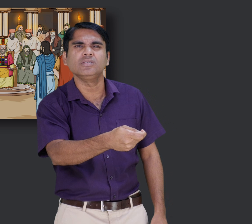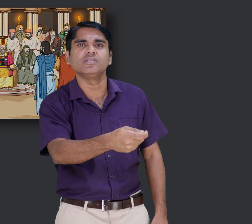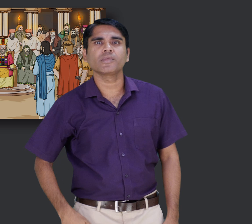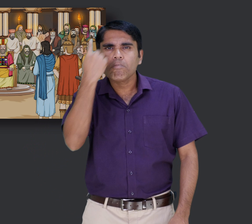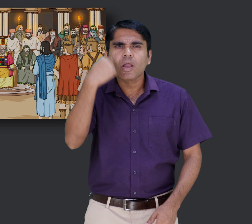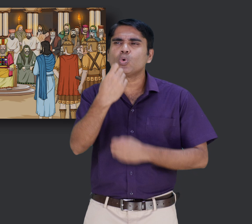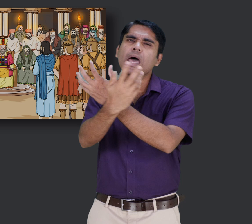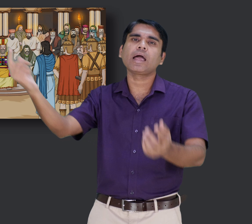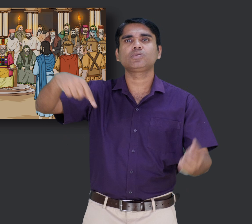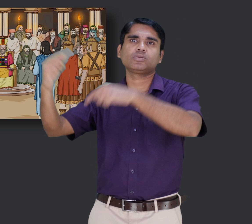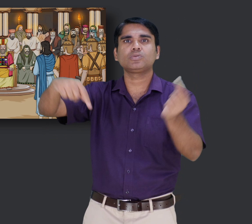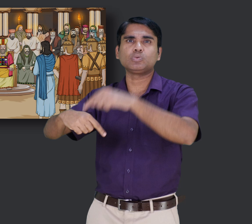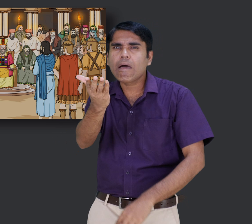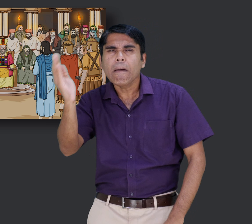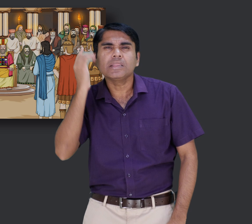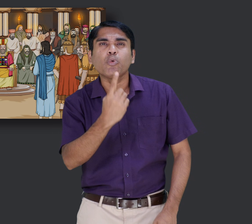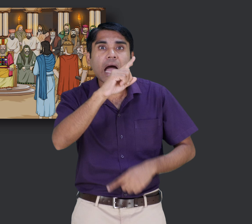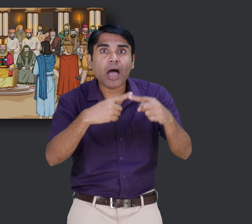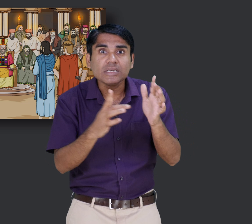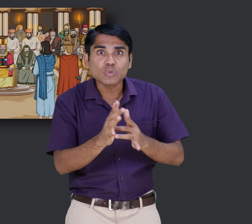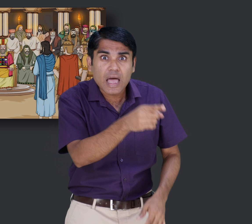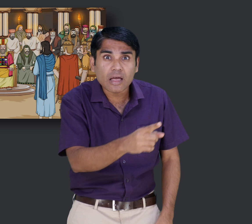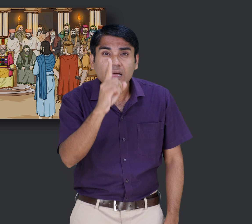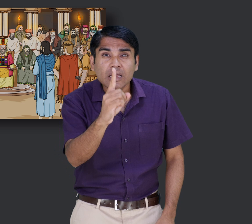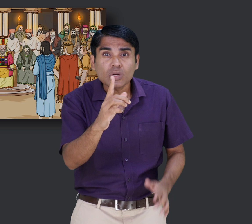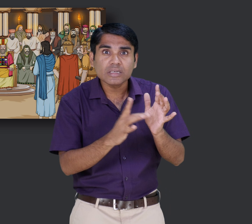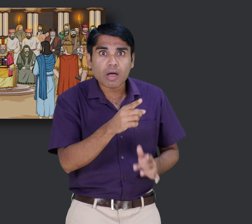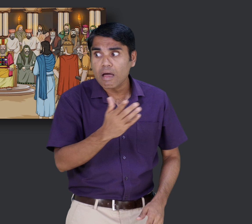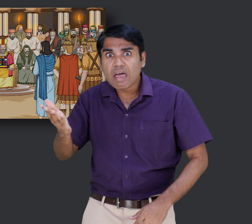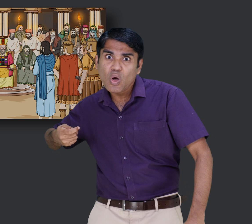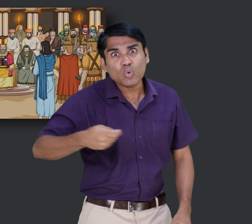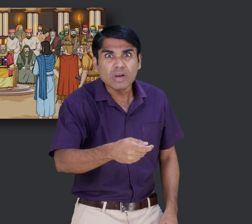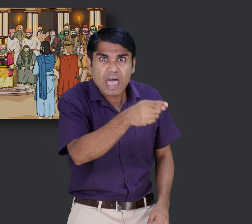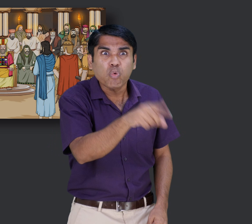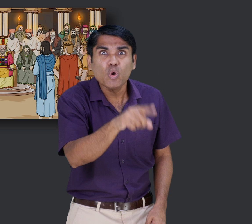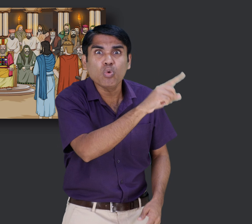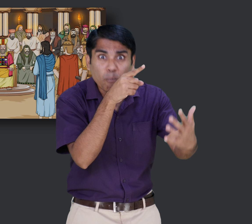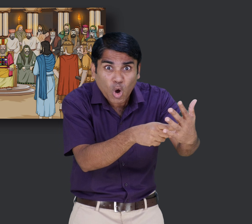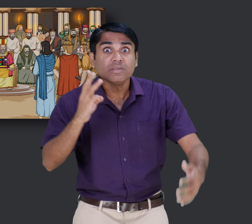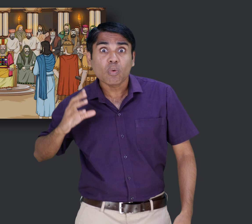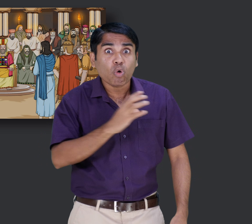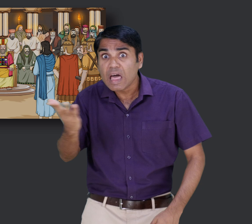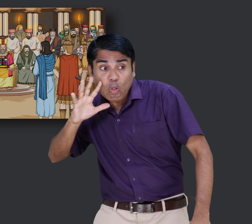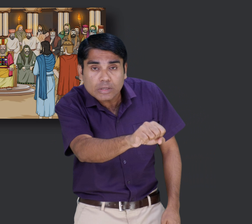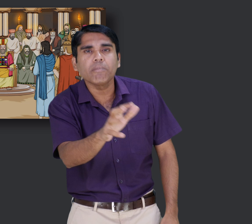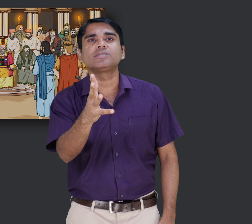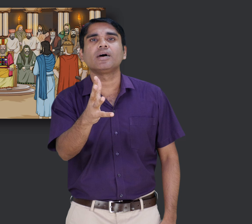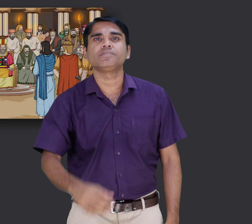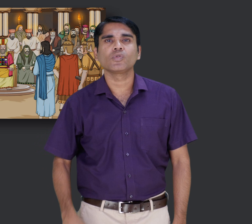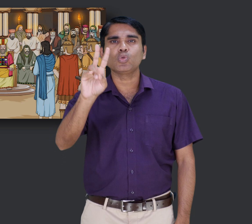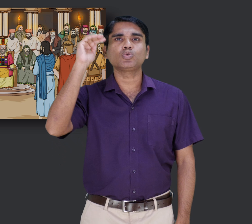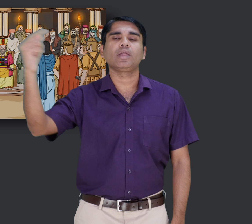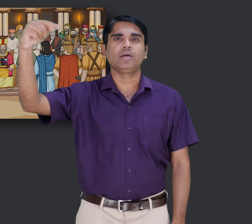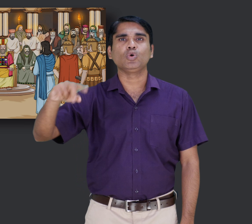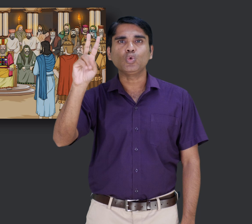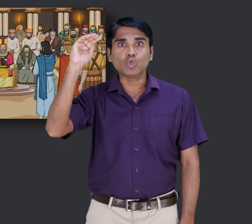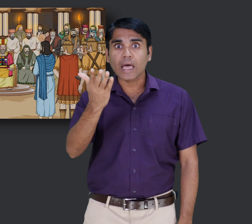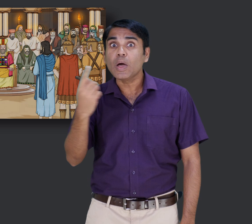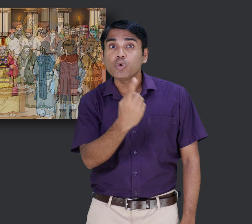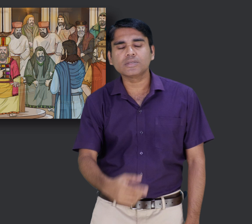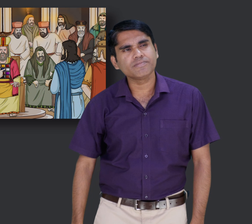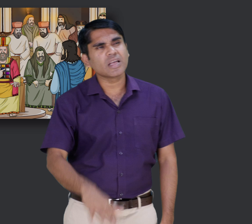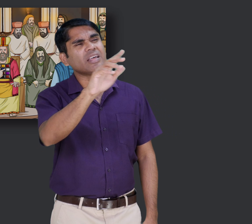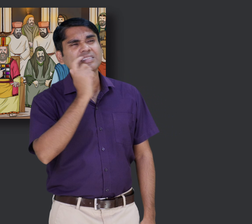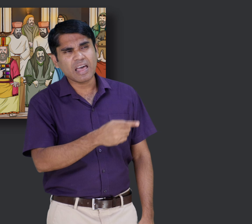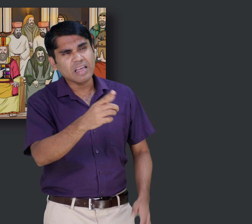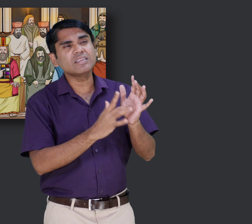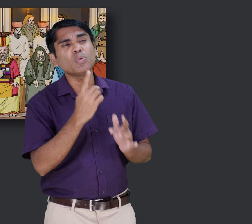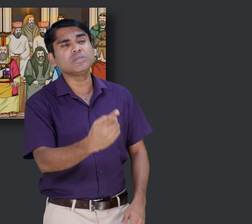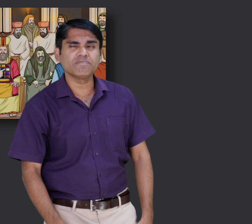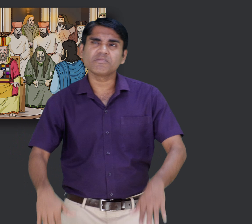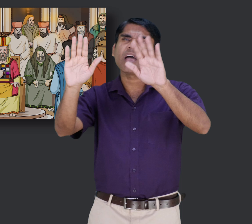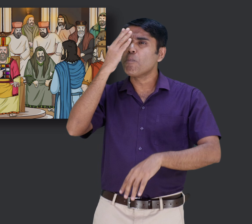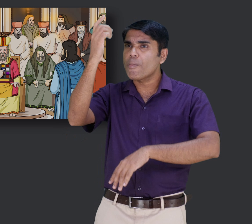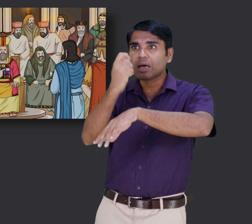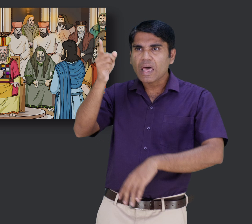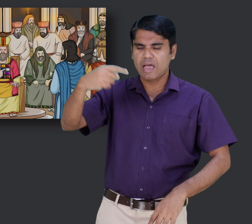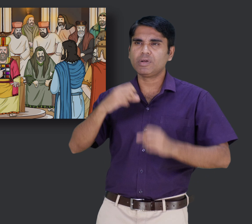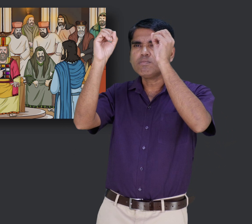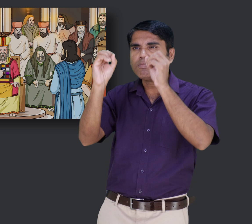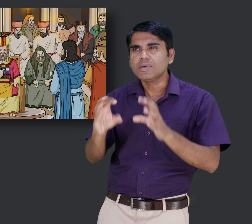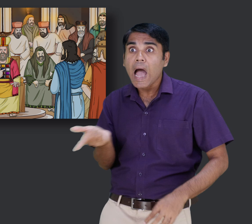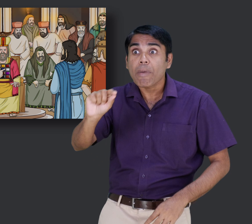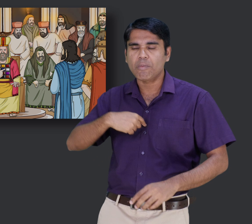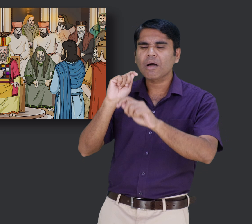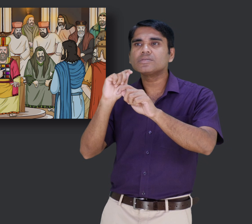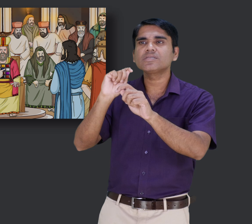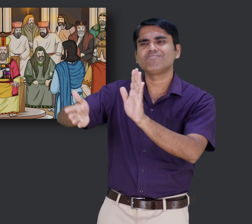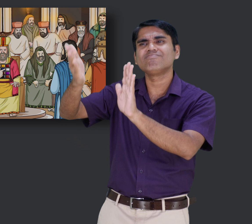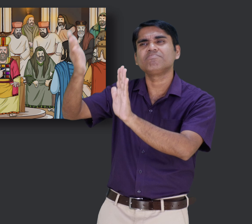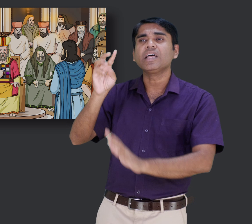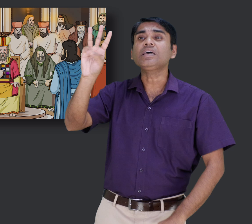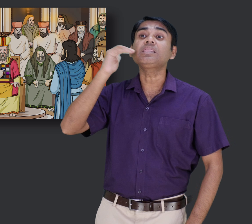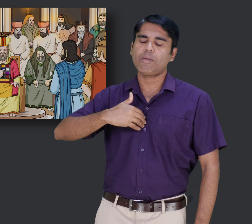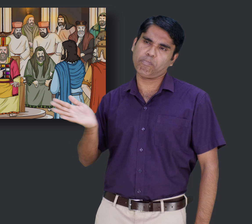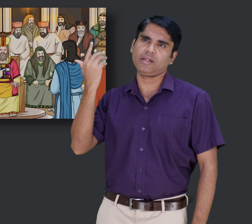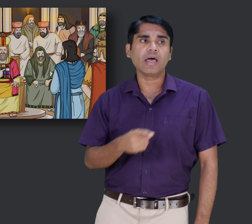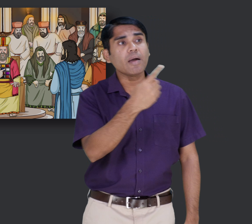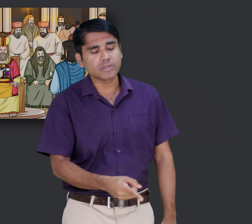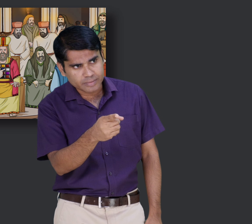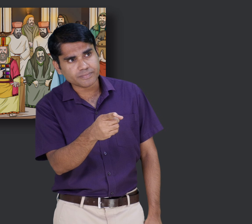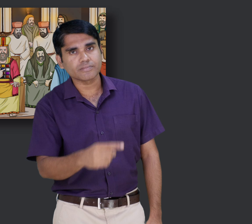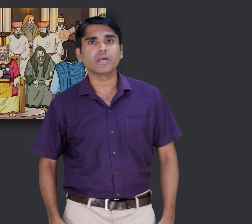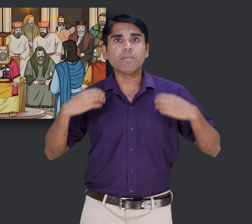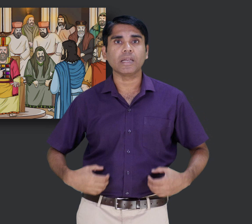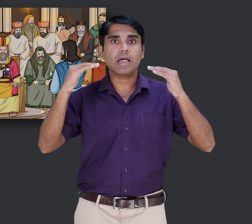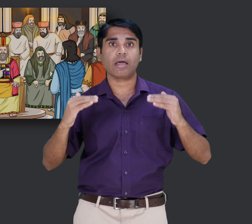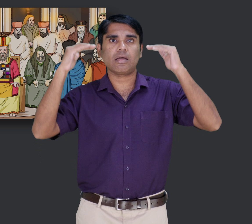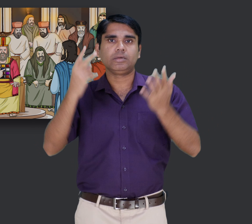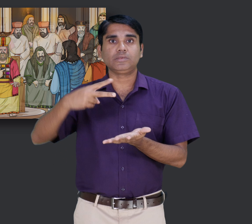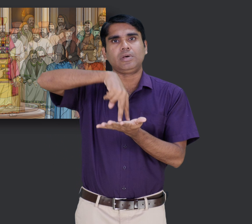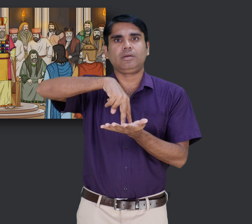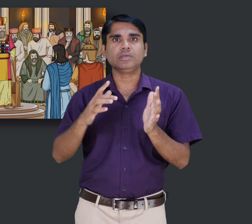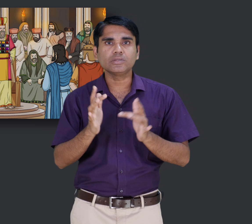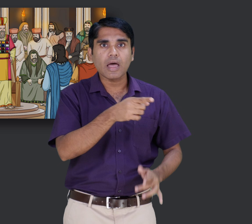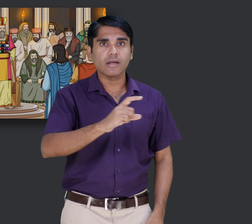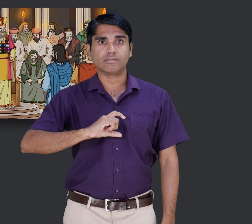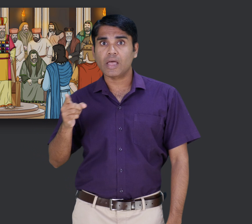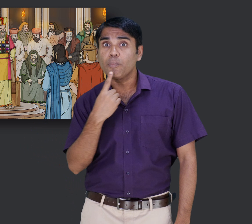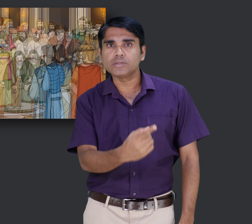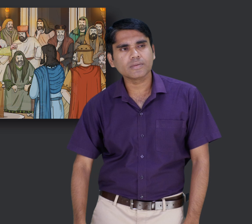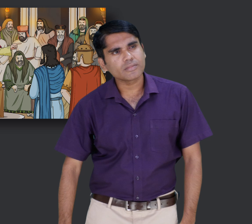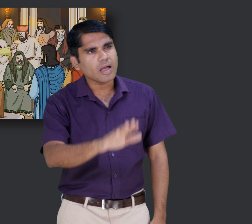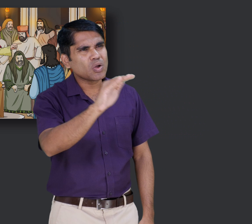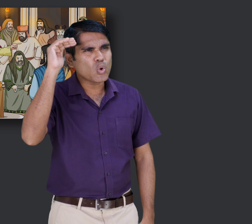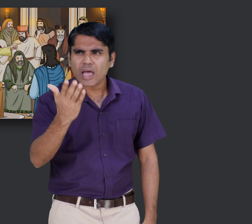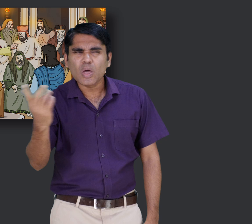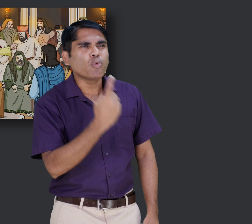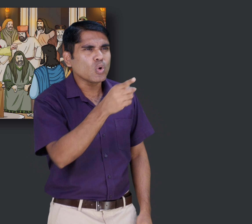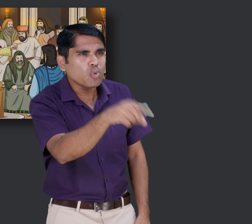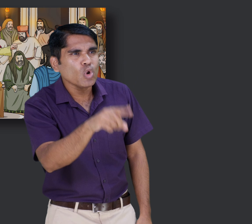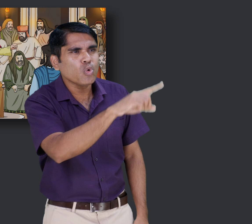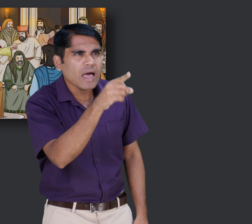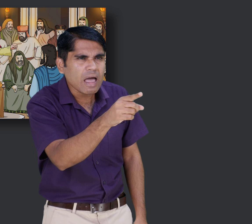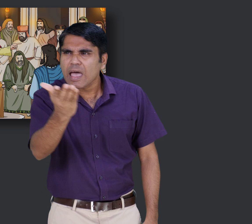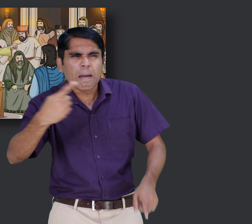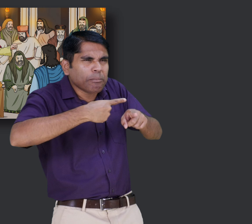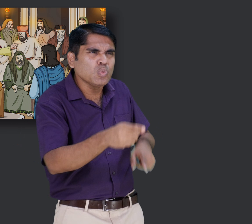Finally two came forward and declared, “This man said, ‘I am able to destroy the temple of God and rebuild it in three days.’” So the high priest stood up and asked Him, “Have You no answer? What are these men testifying against You?”